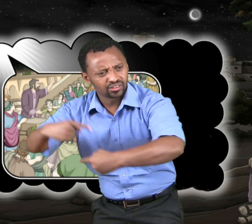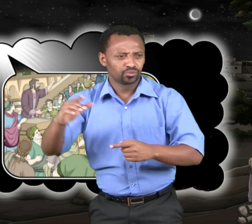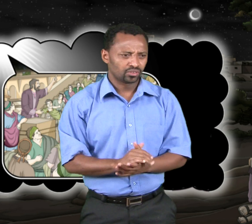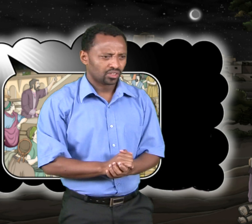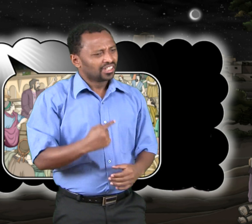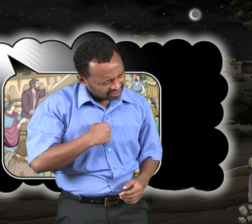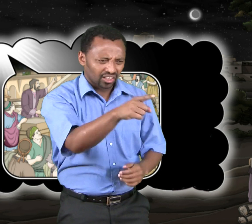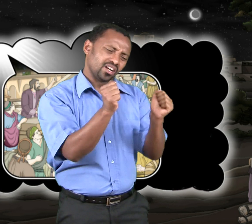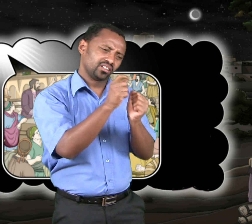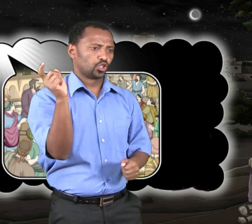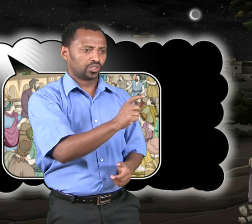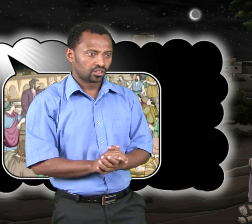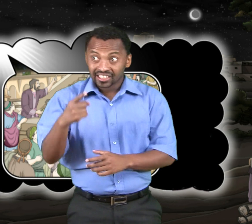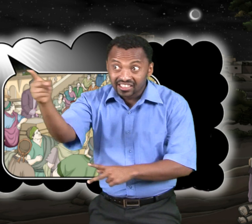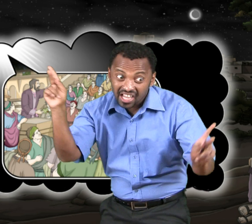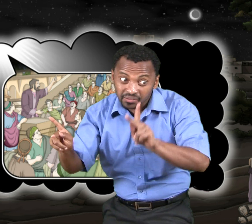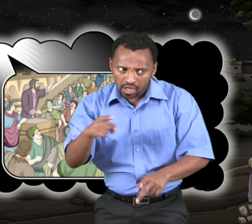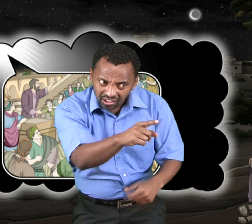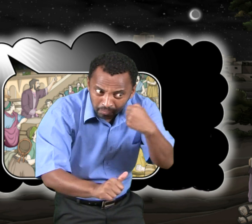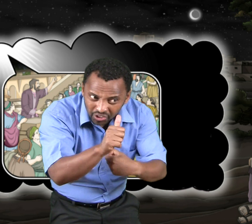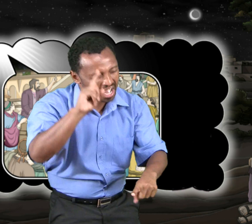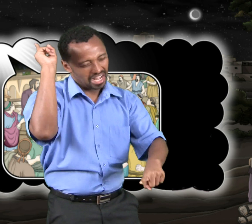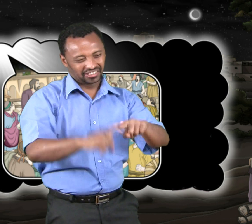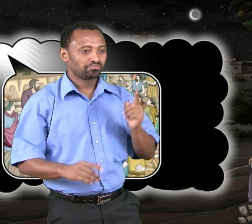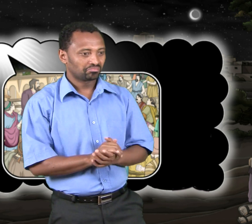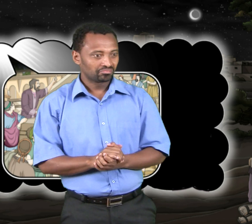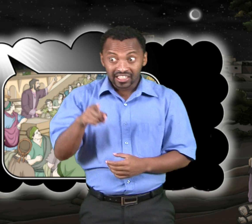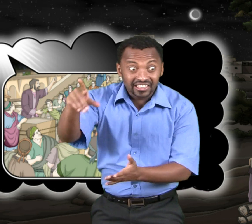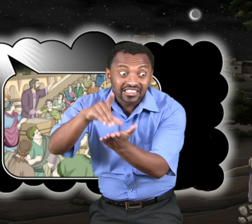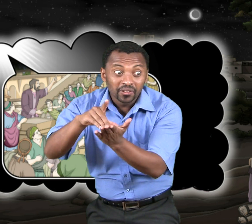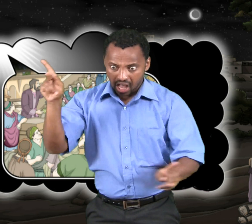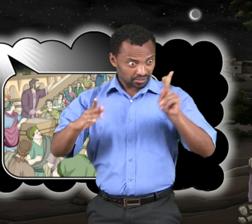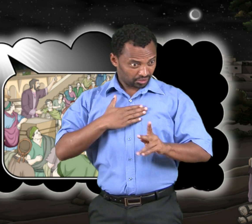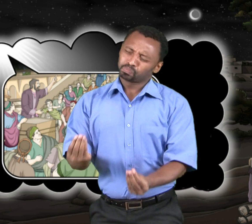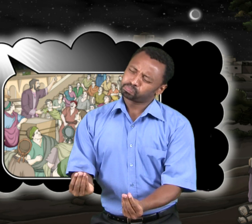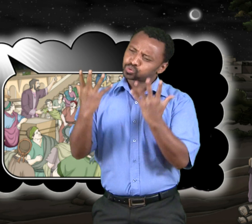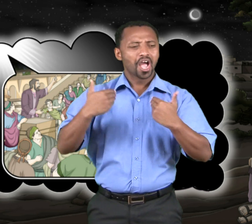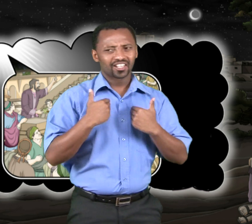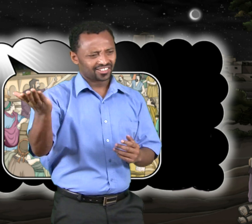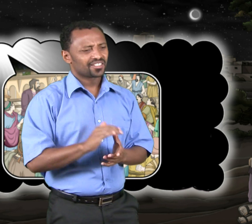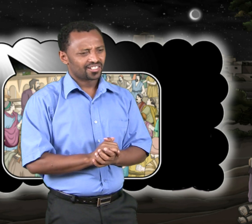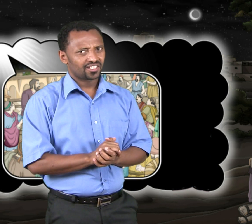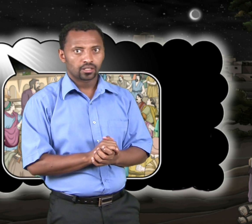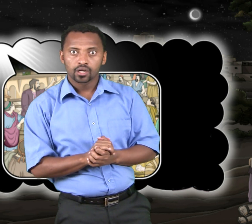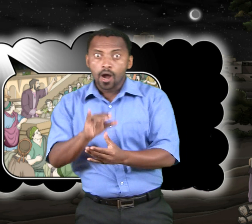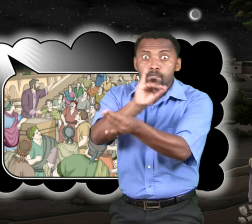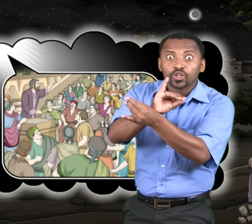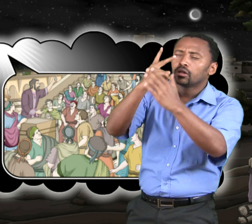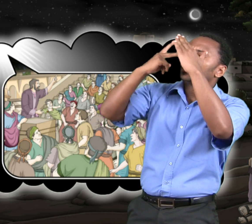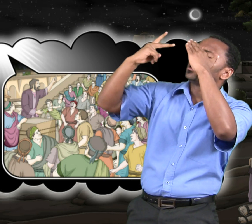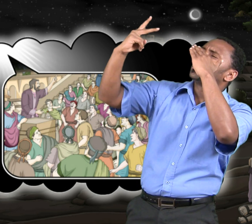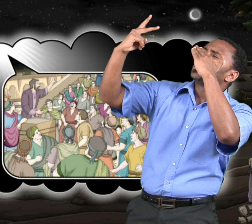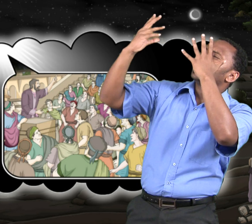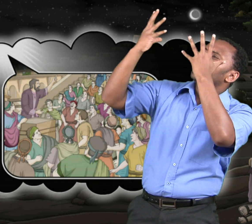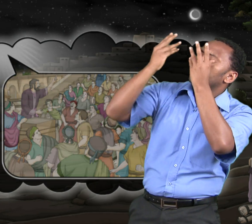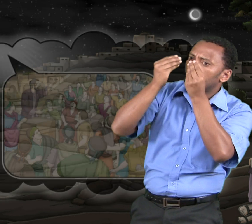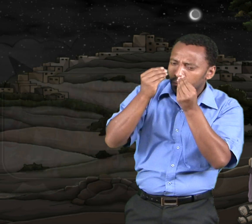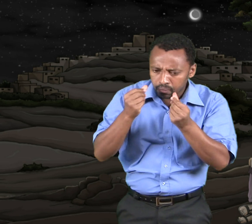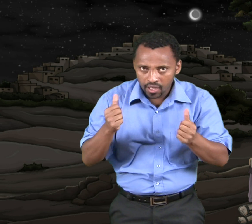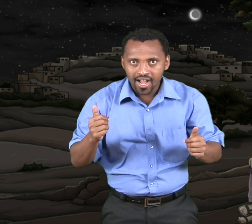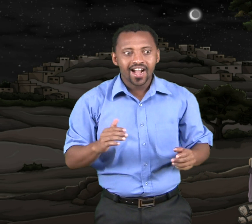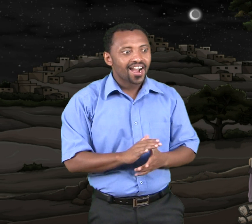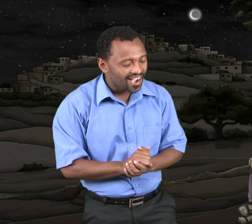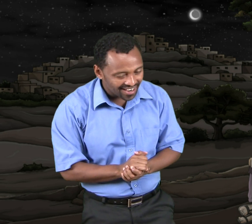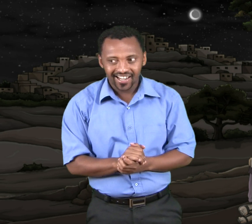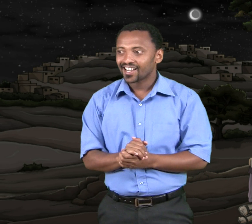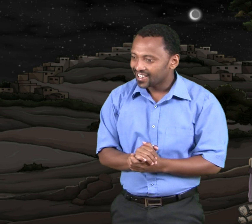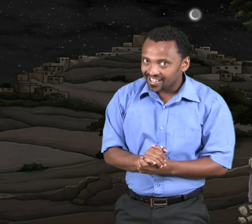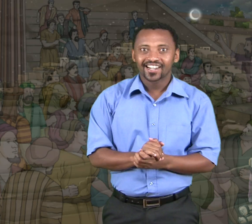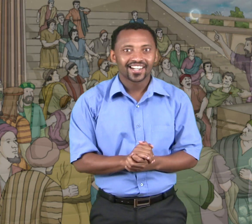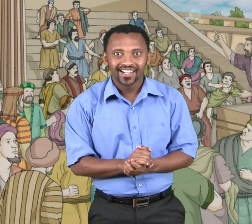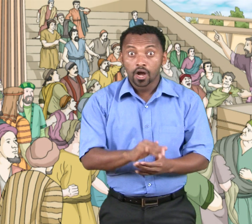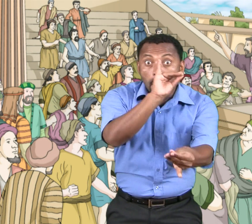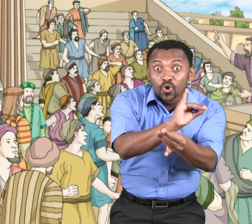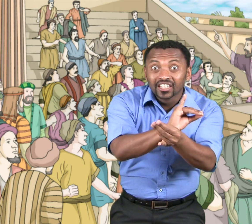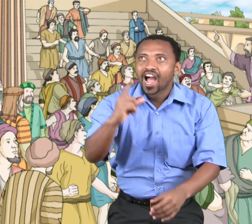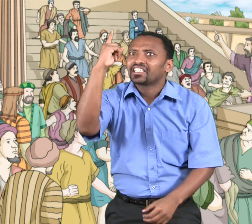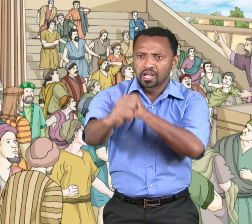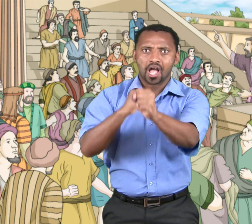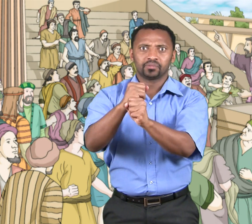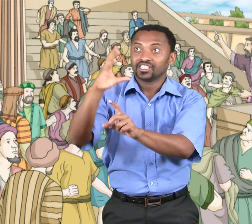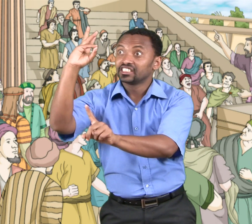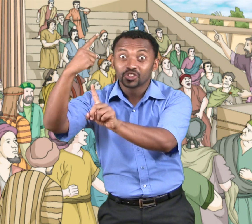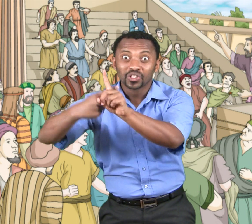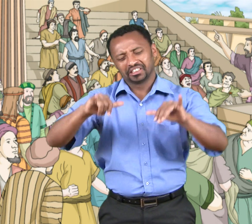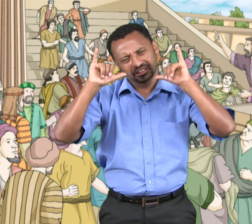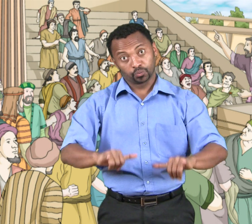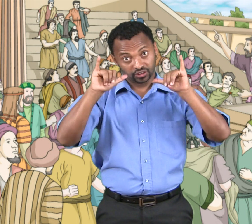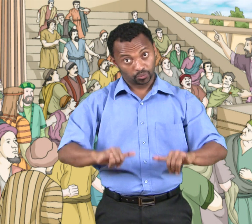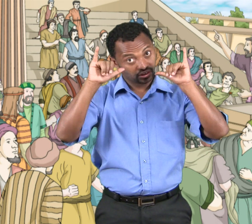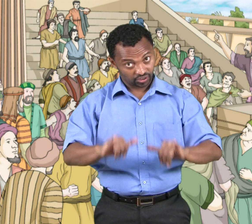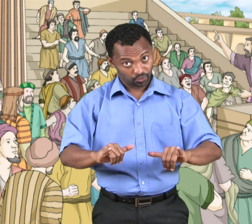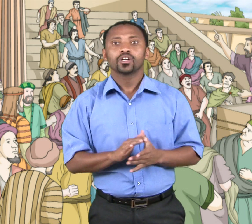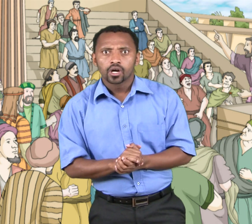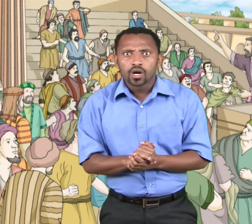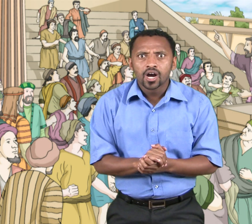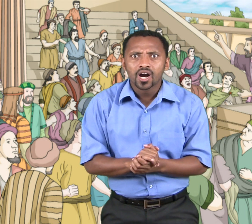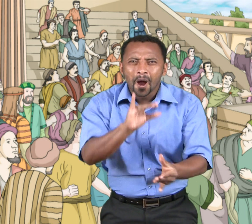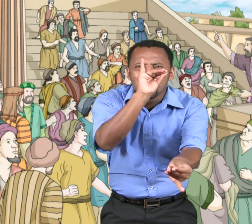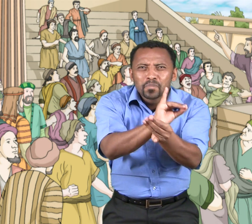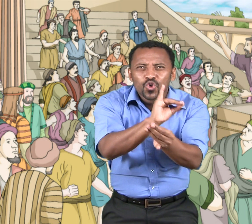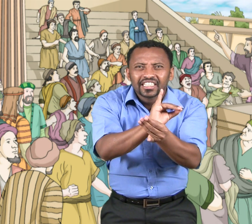For I am with you and no one will lay a hand on you, because I have many people in this city.”